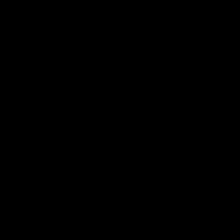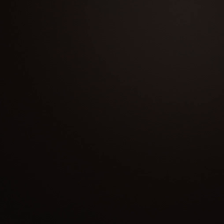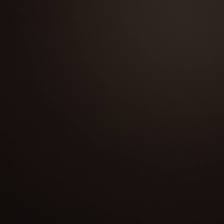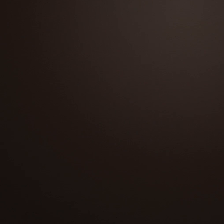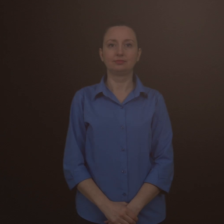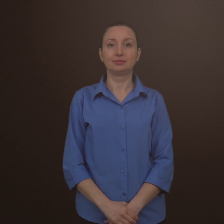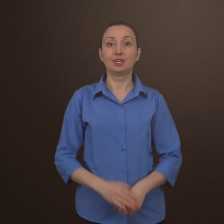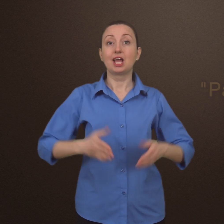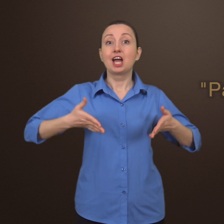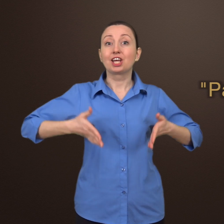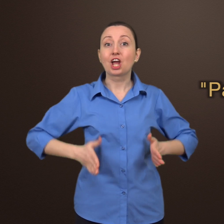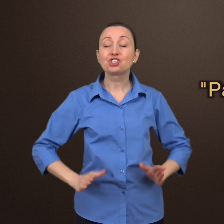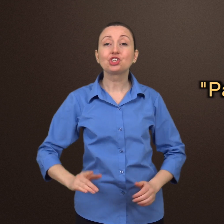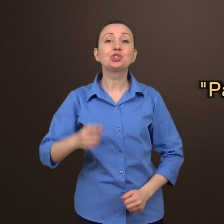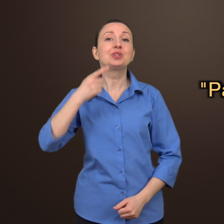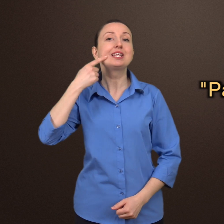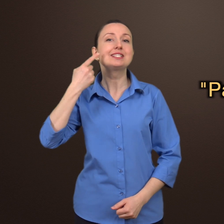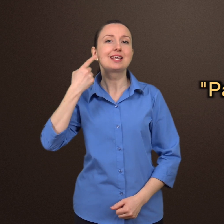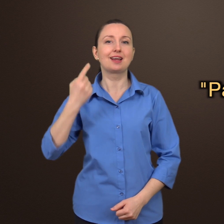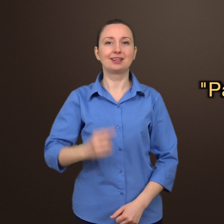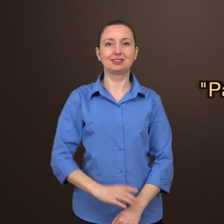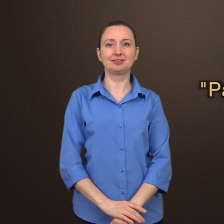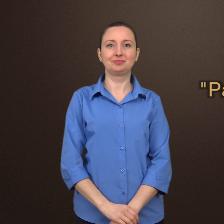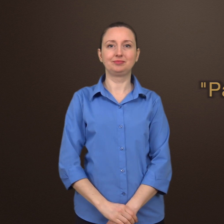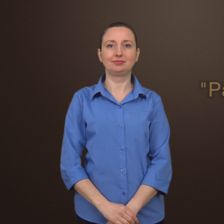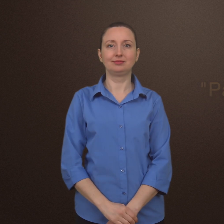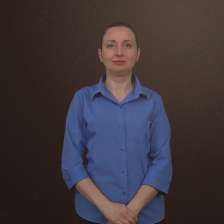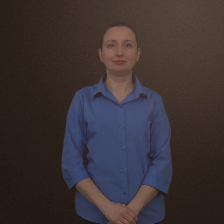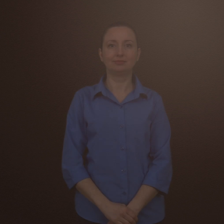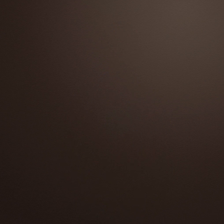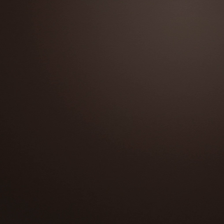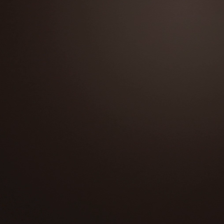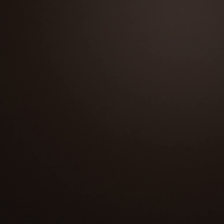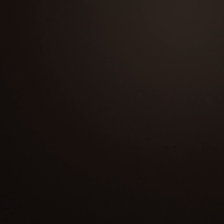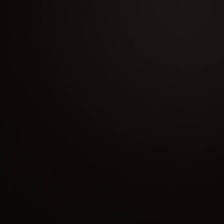Isaac's birth